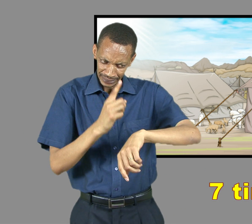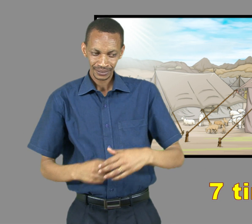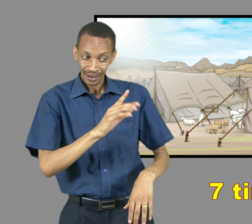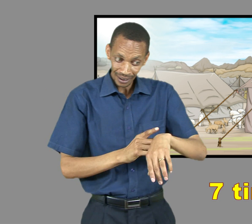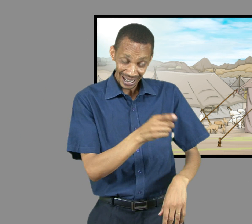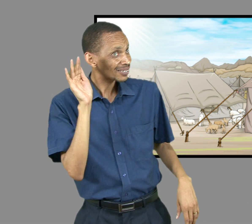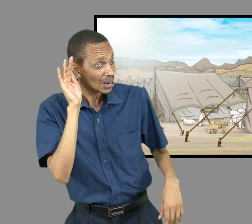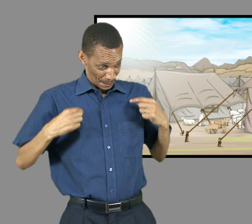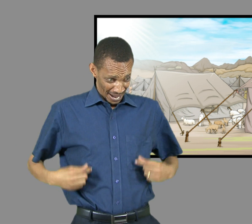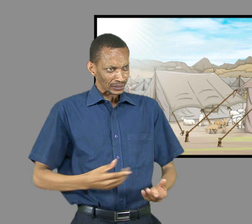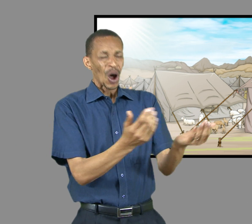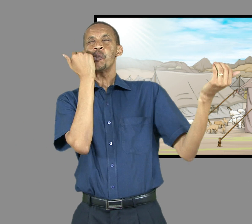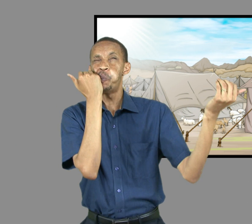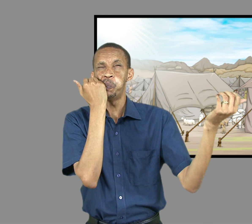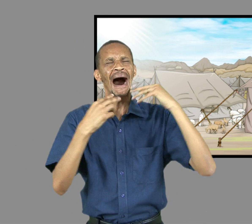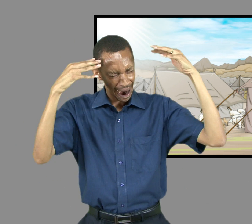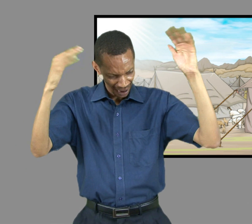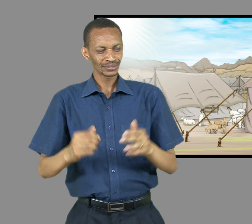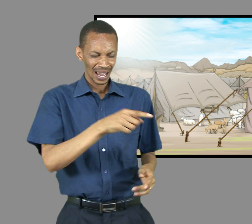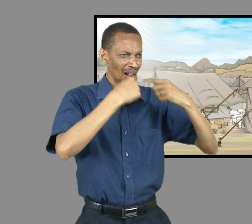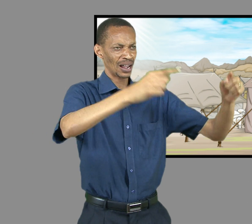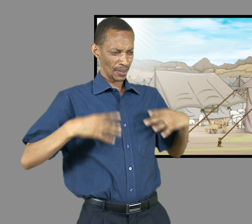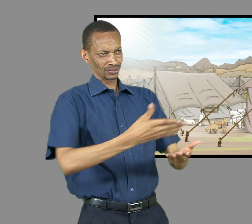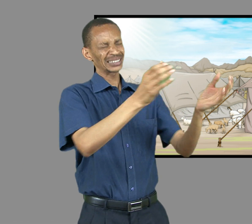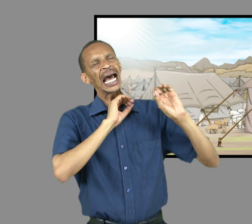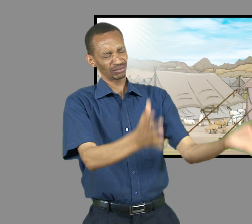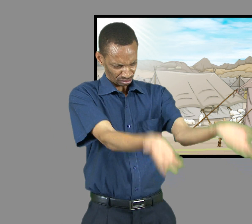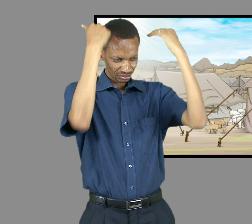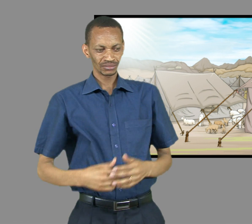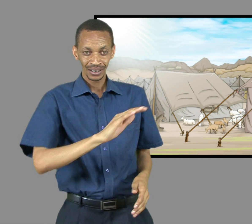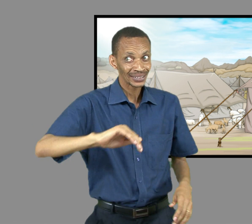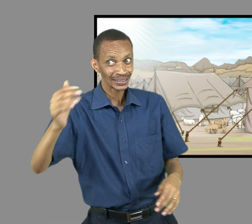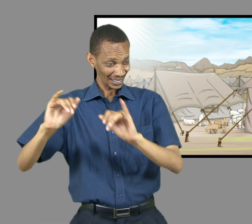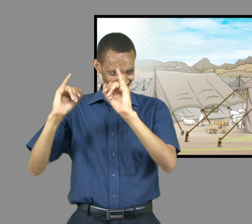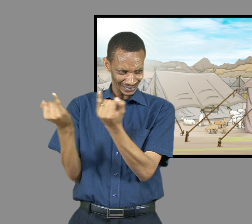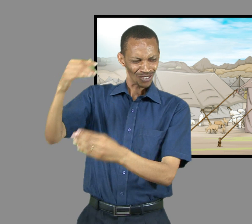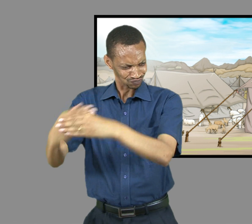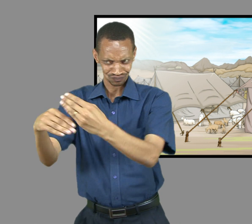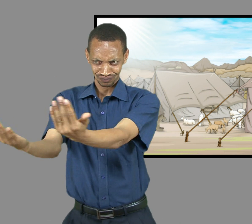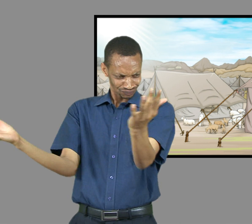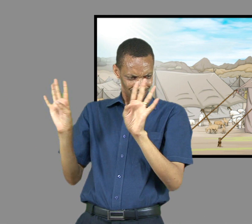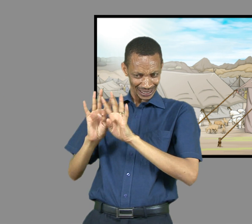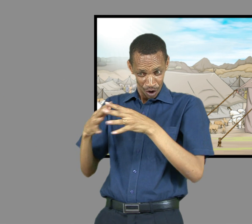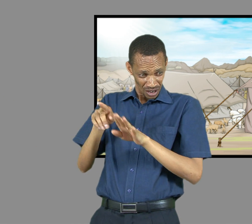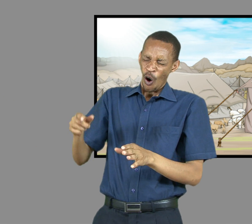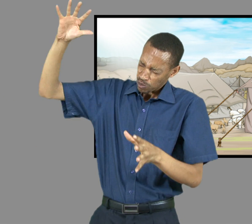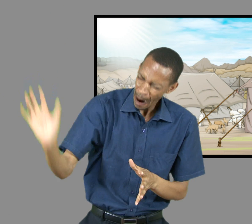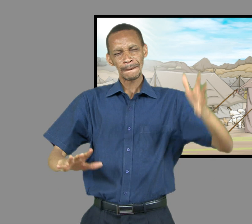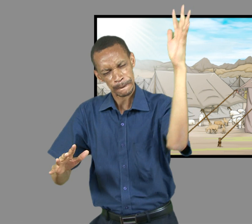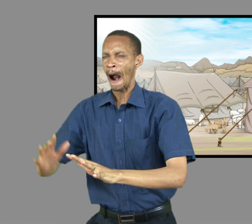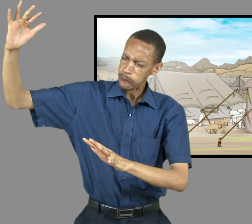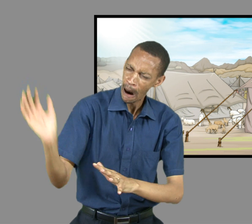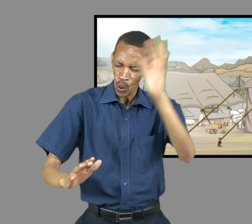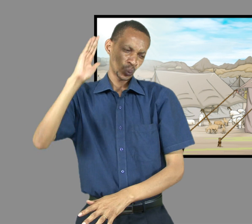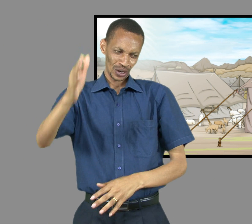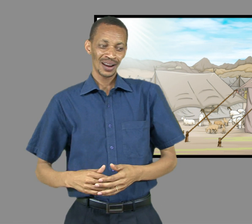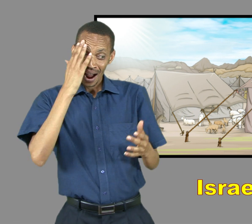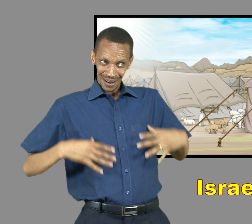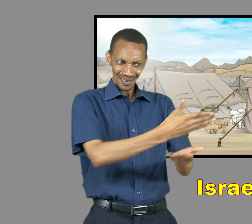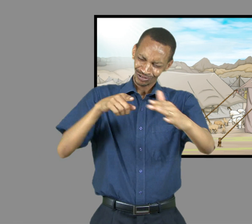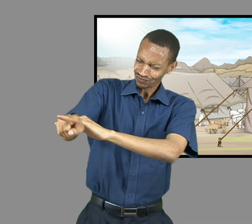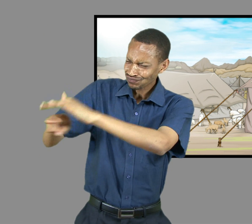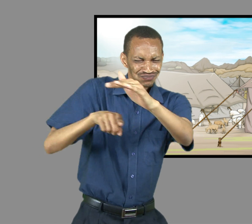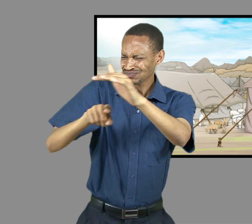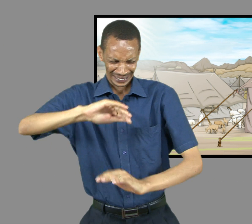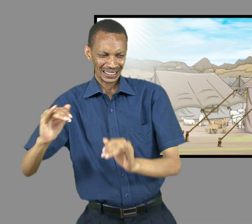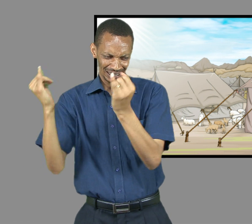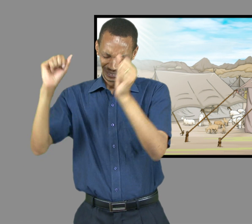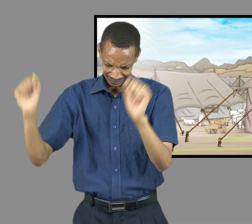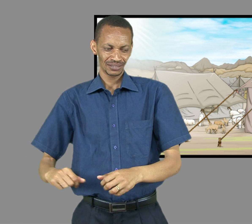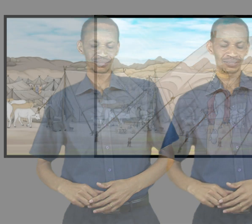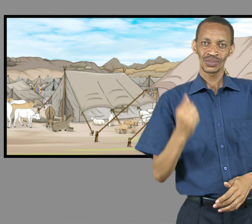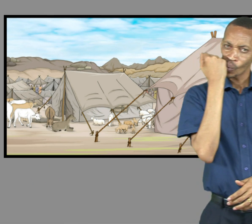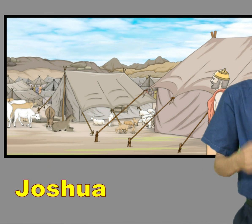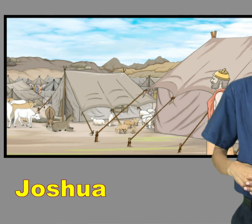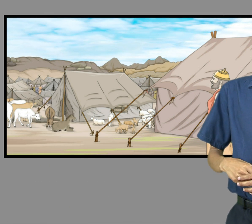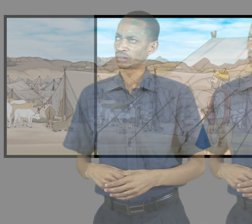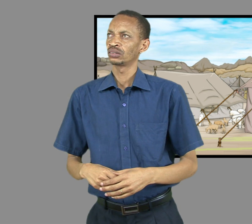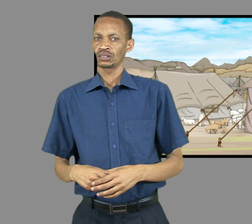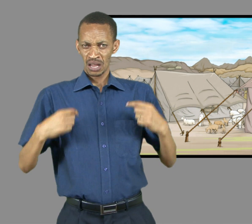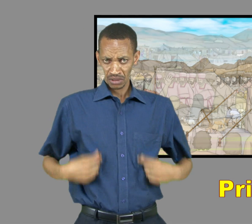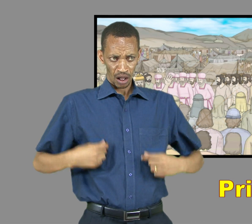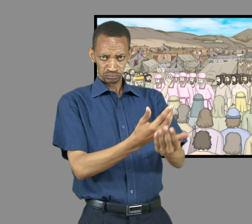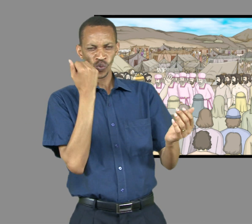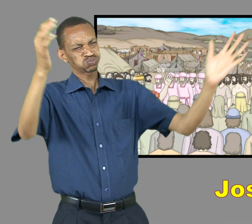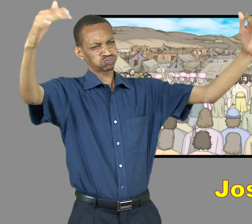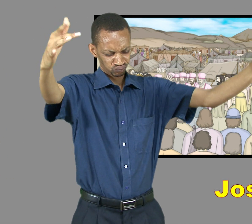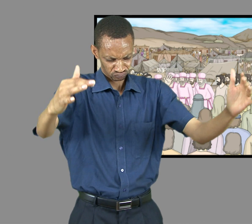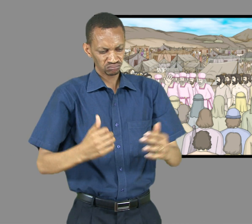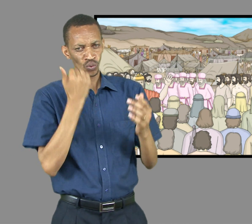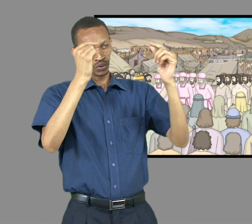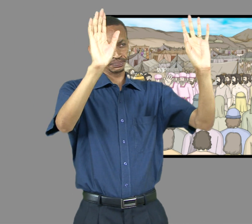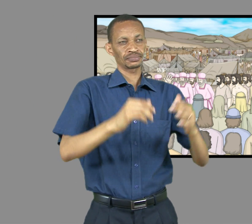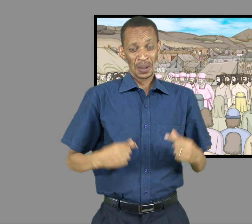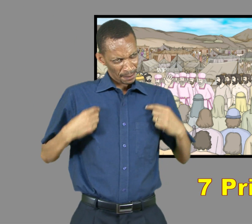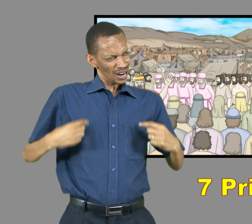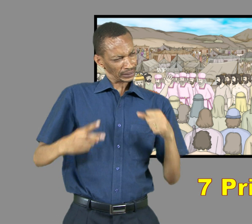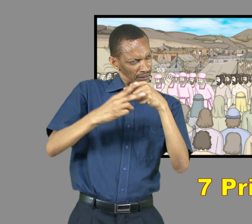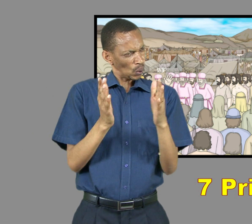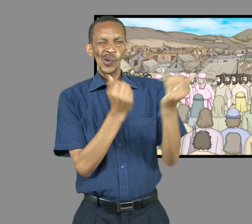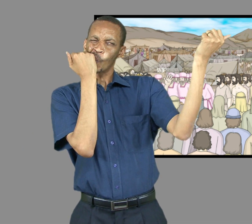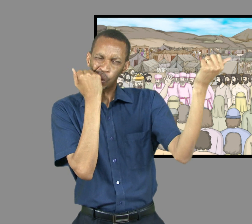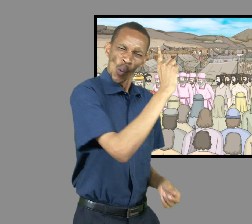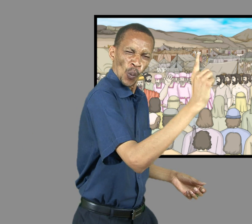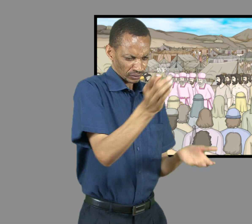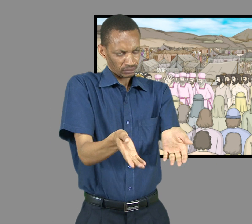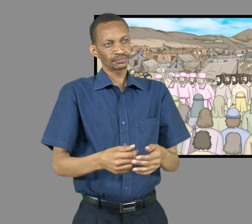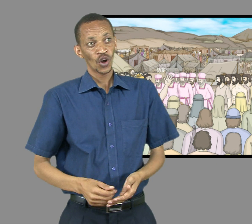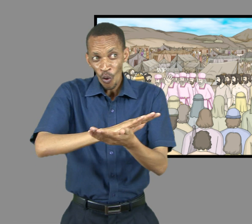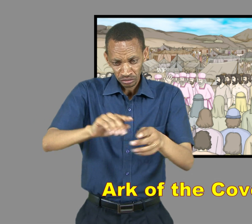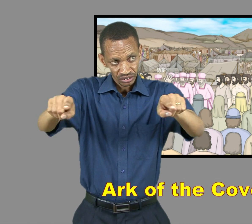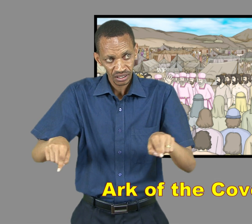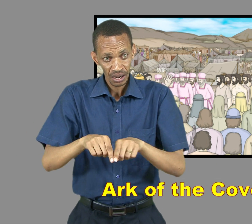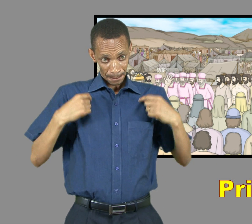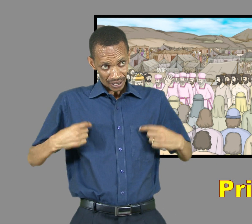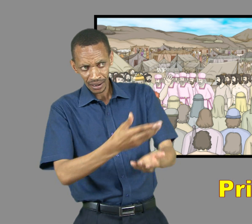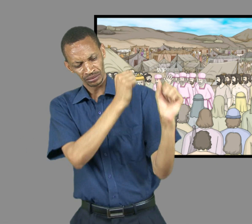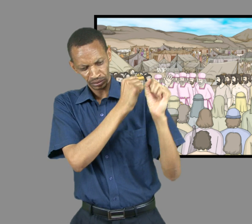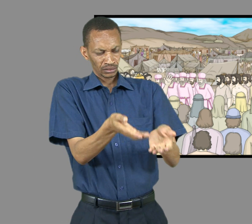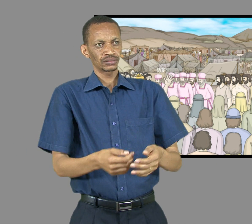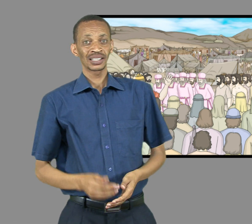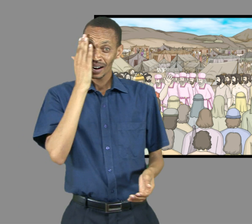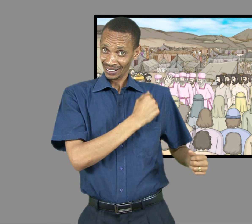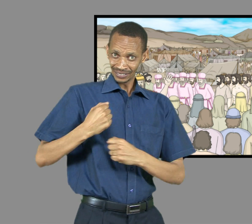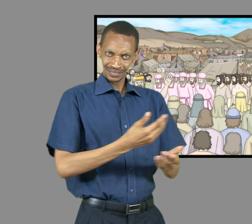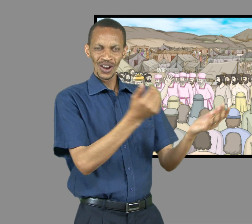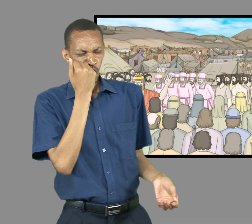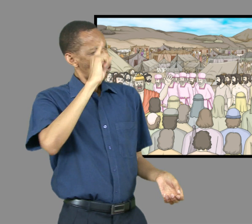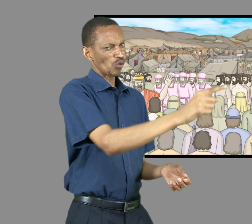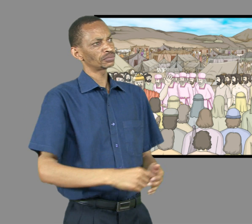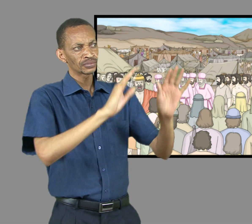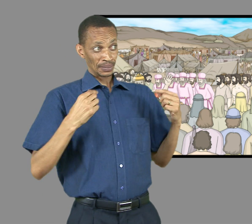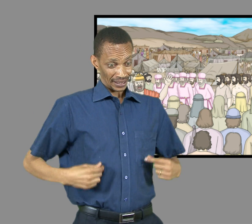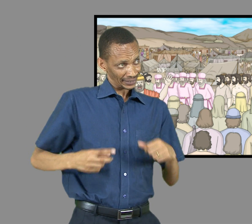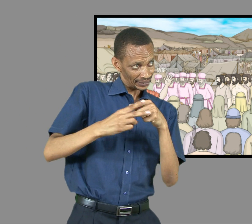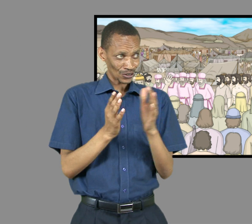Then the wall of the city will collapse and all your people will charge straight into the city.” So Joshua son of Nun summoned the priests and said, “Take up the ark of the covenant and have seven priests carry seven rams’ horns in front of the ark of the LORD.”